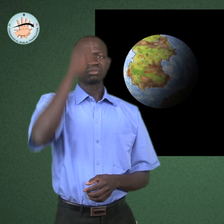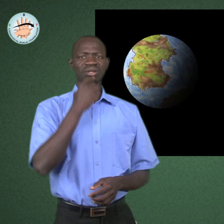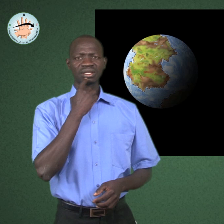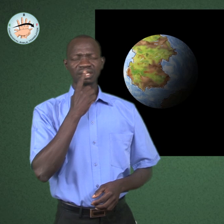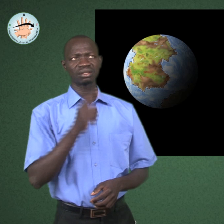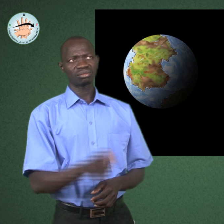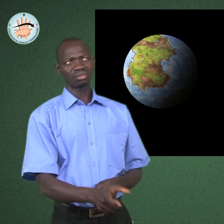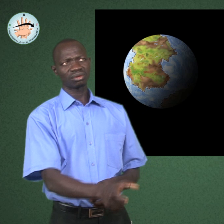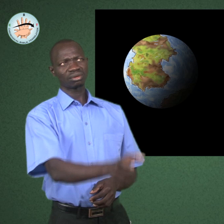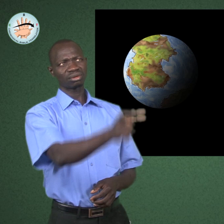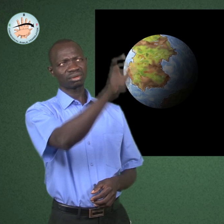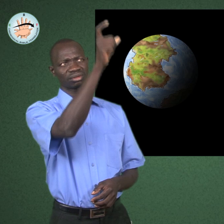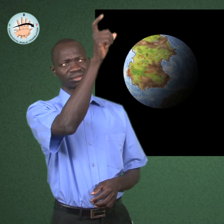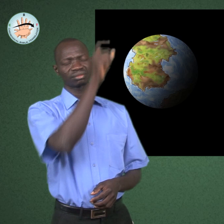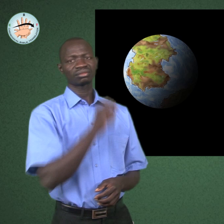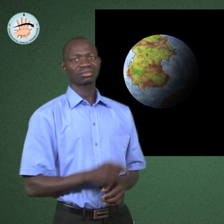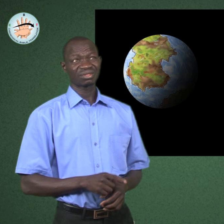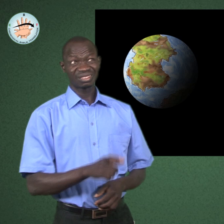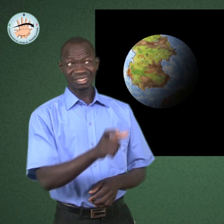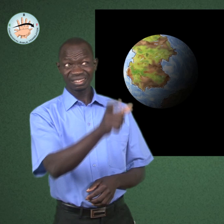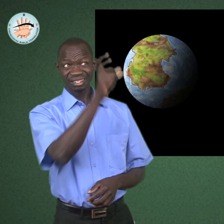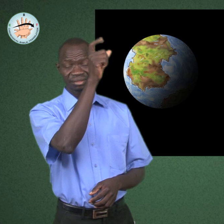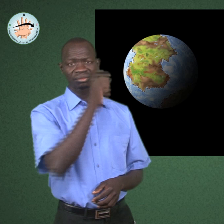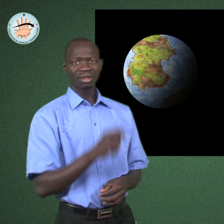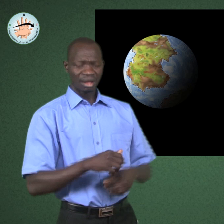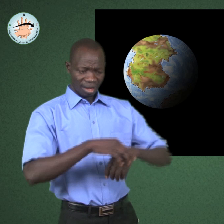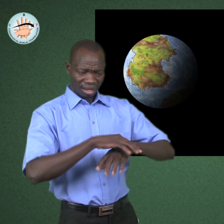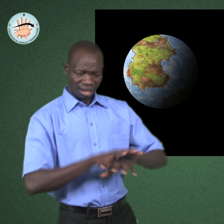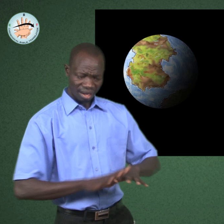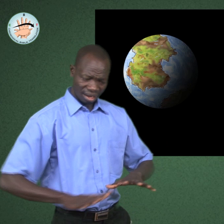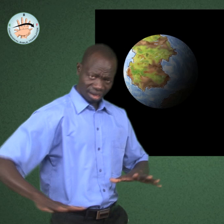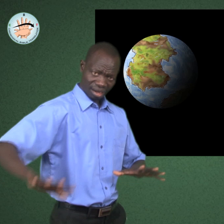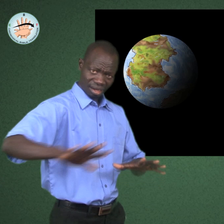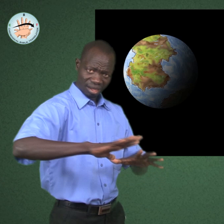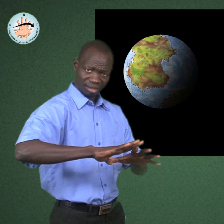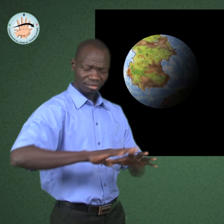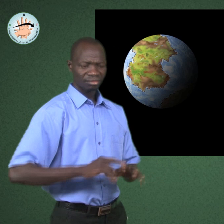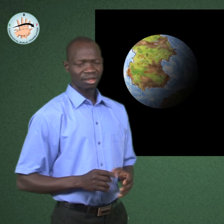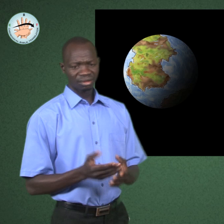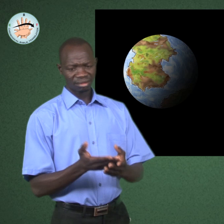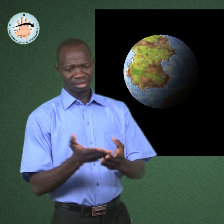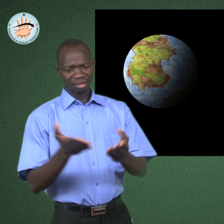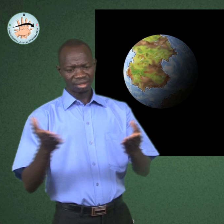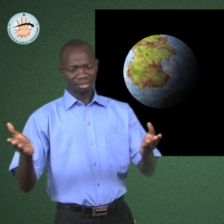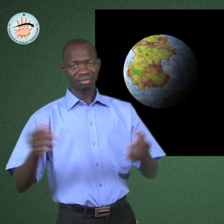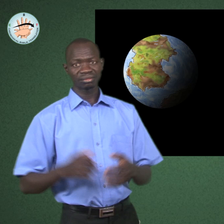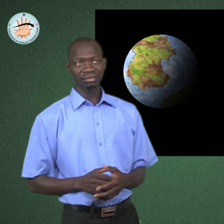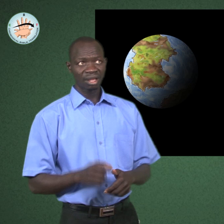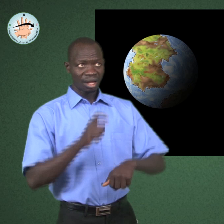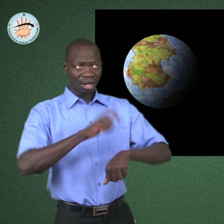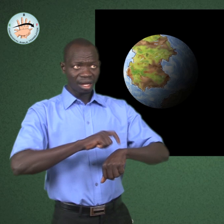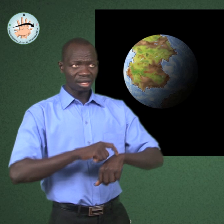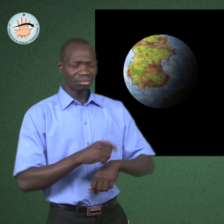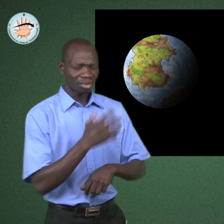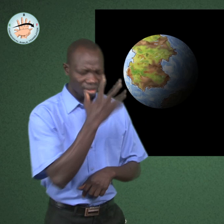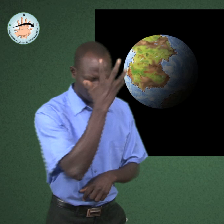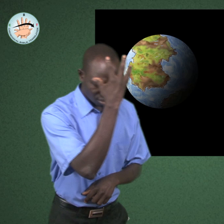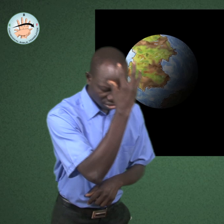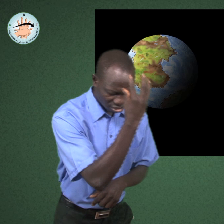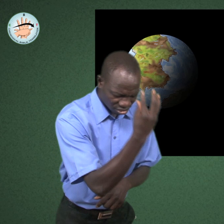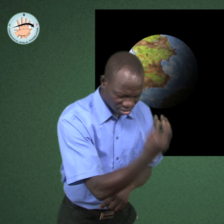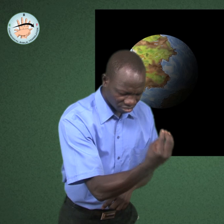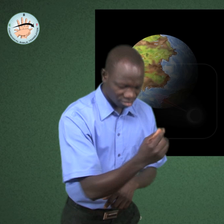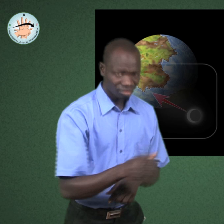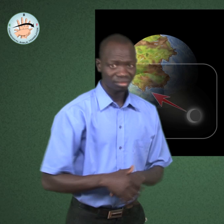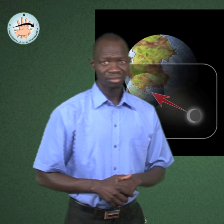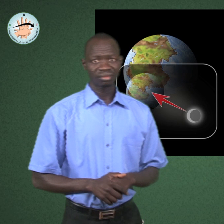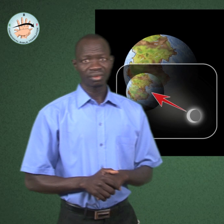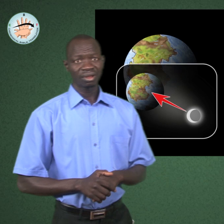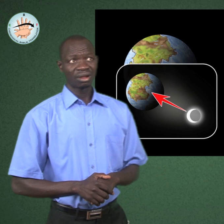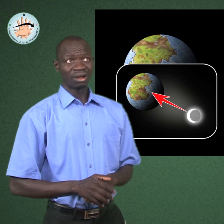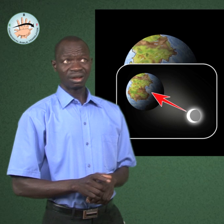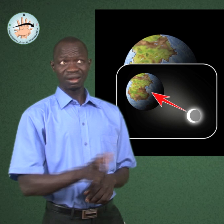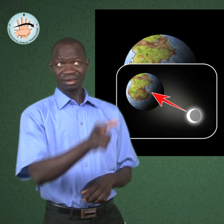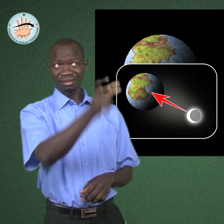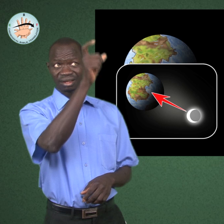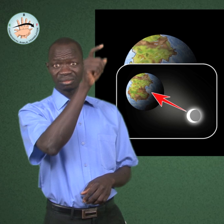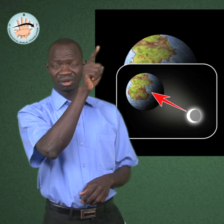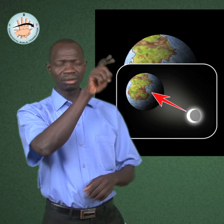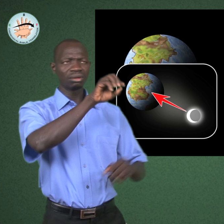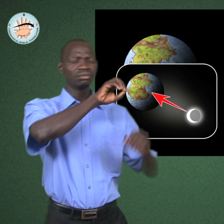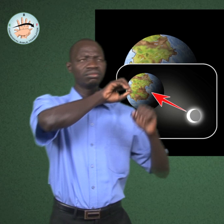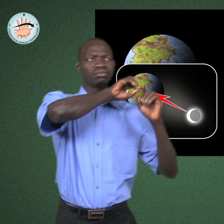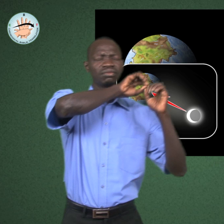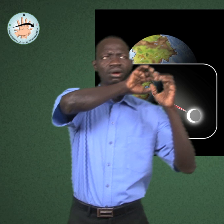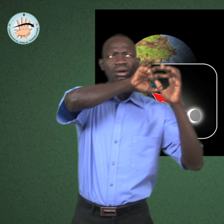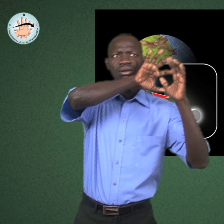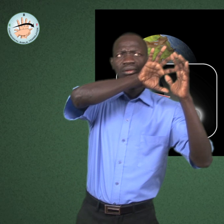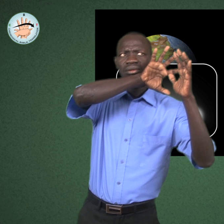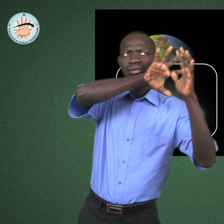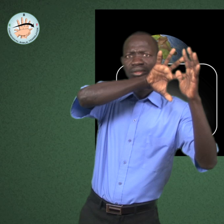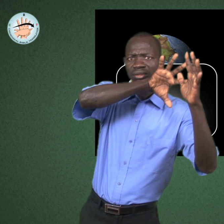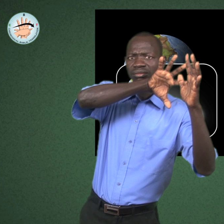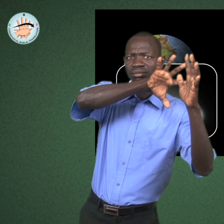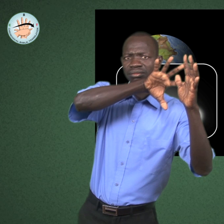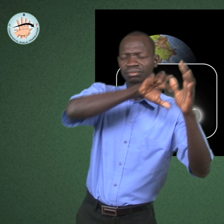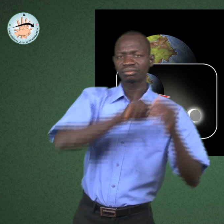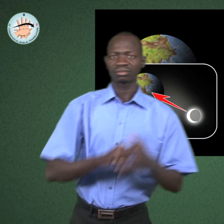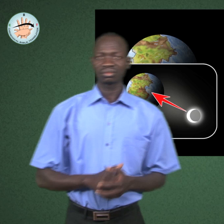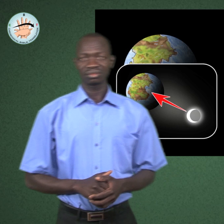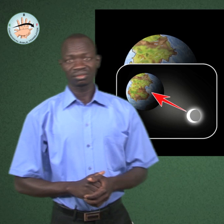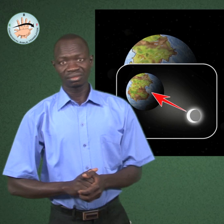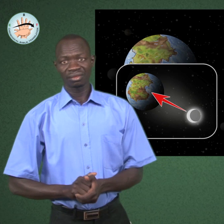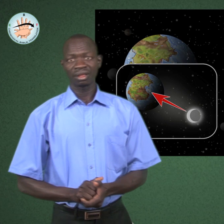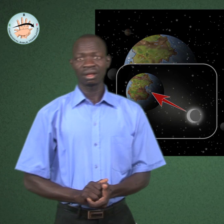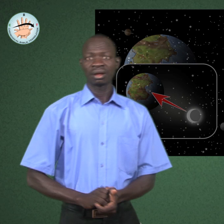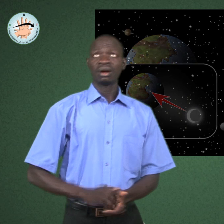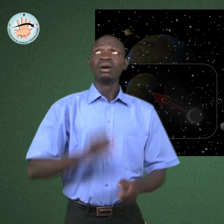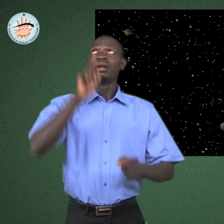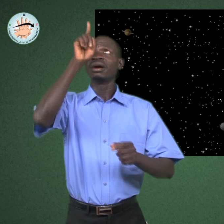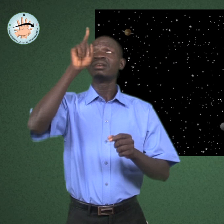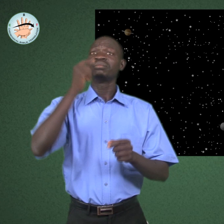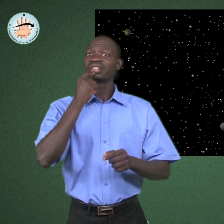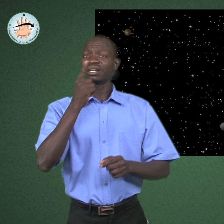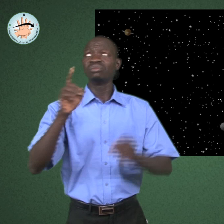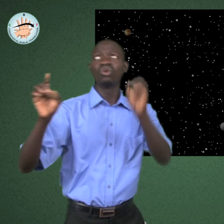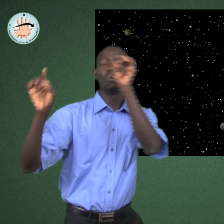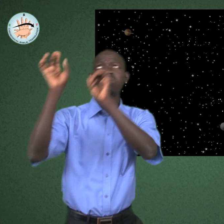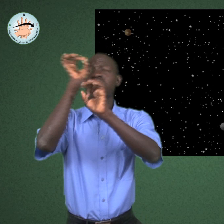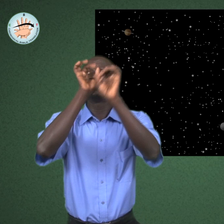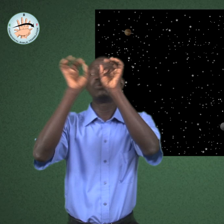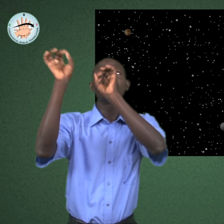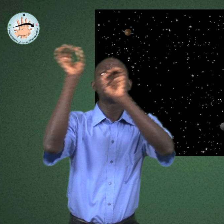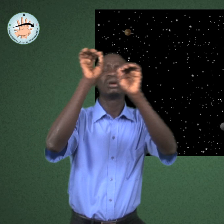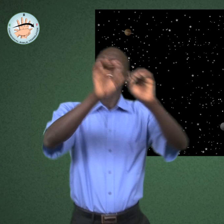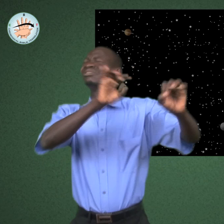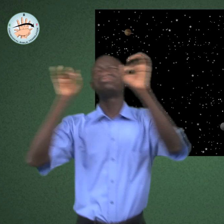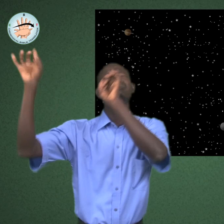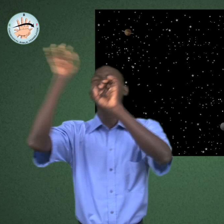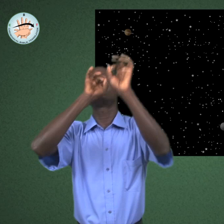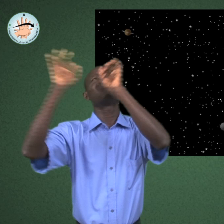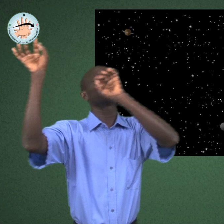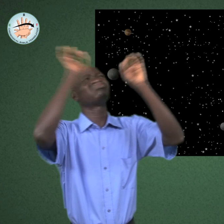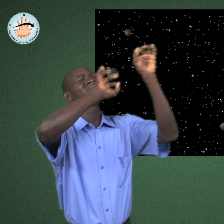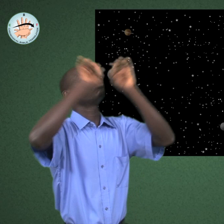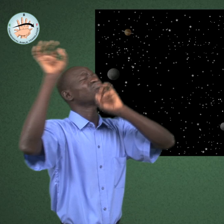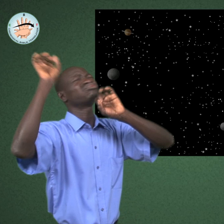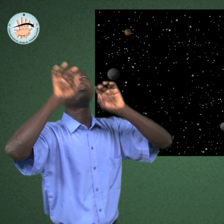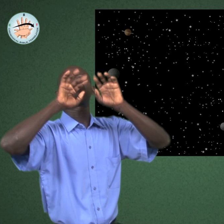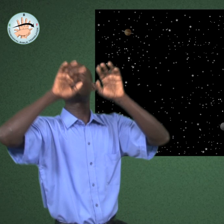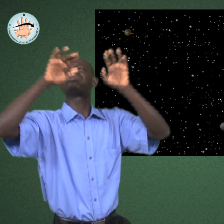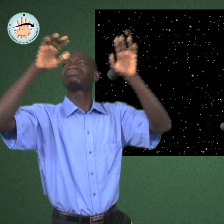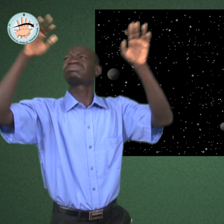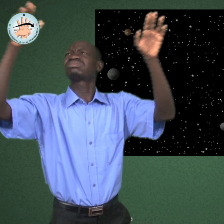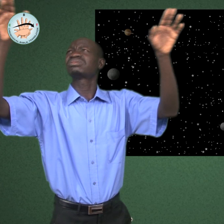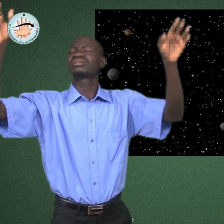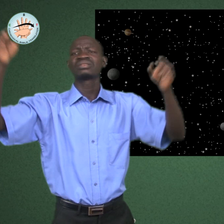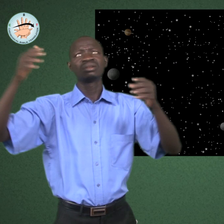And let them serve as lights in the expanse of the sky to shine upon the earth.” And it was so.